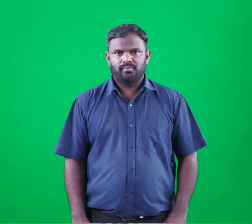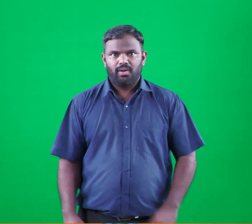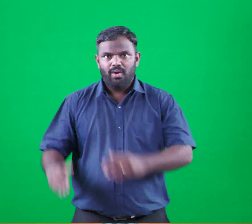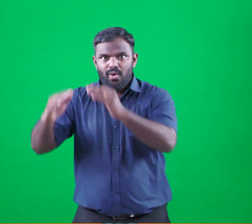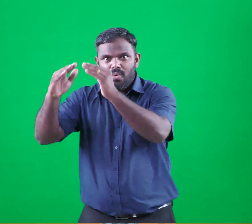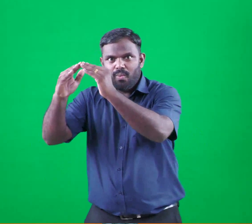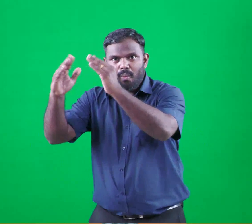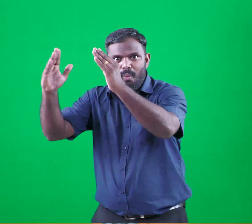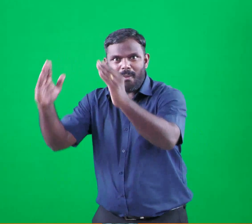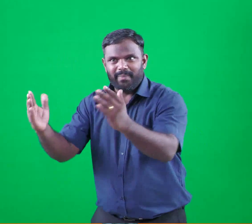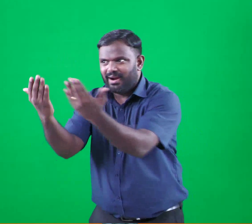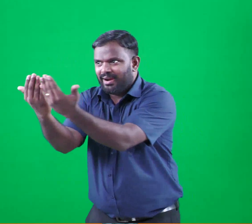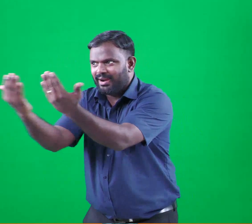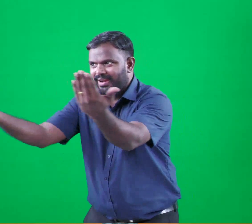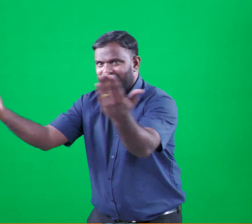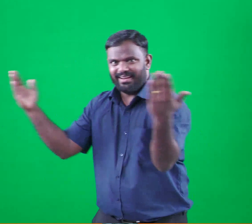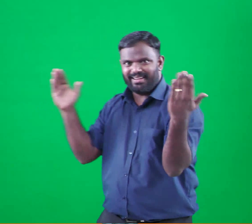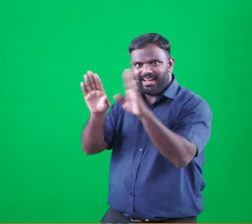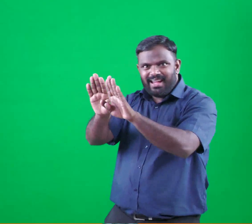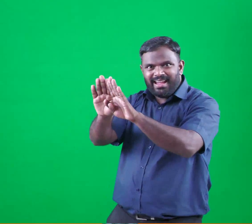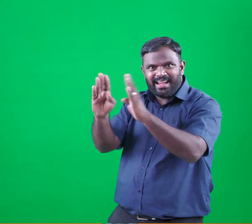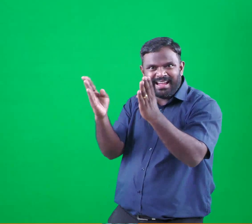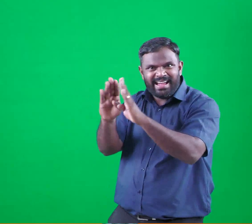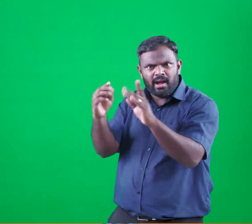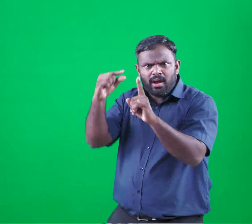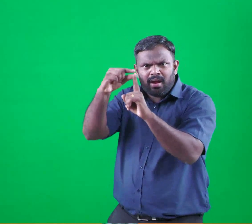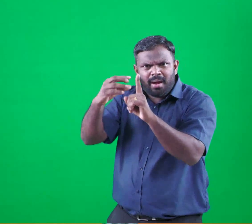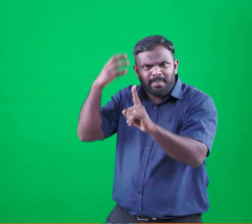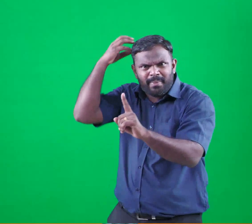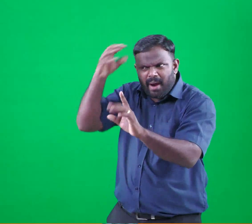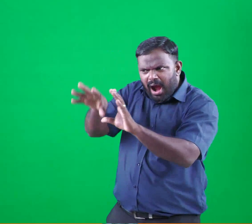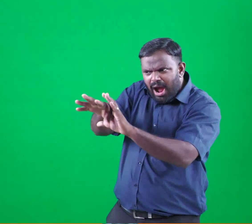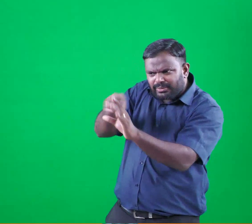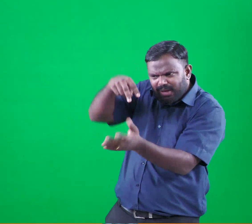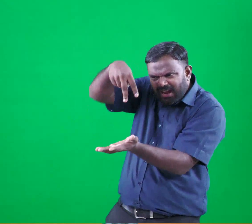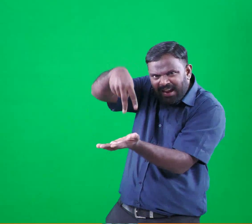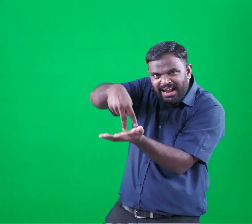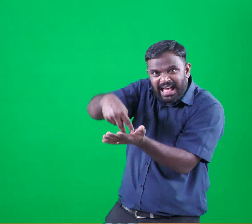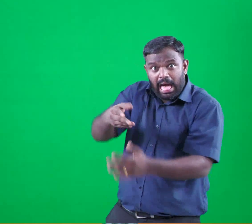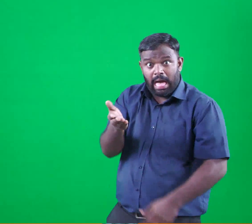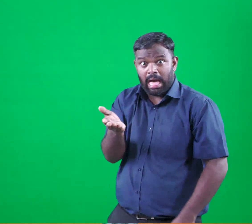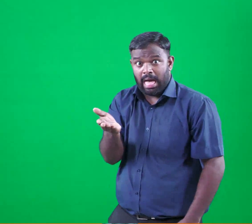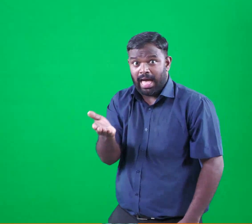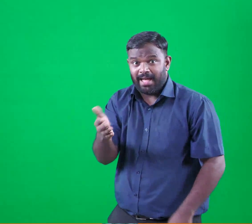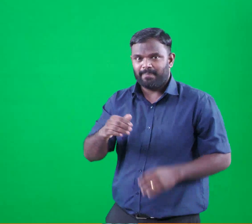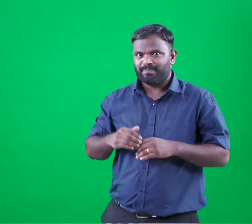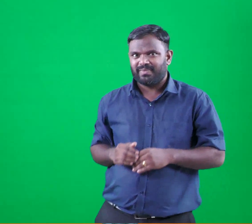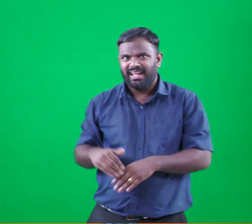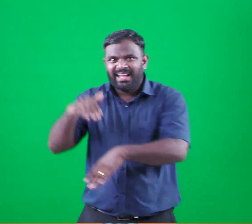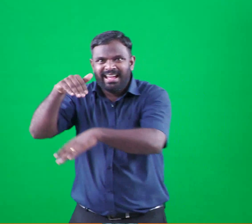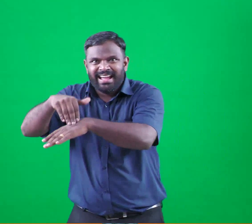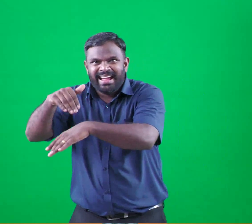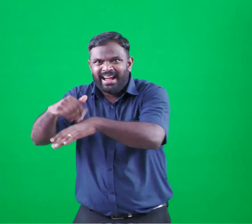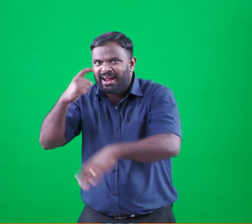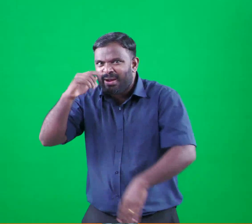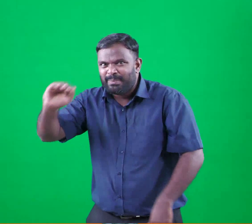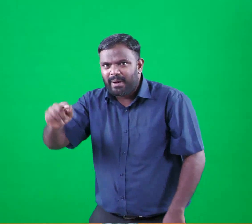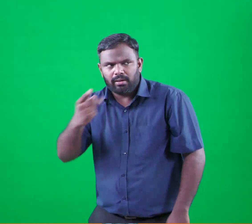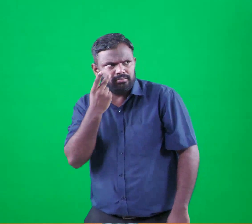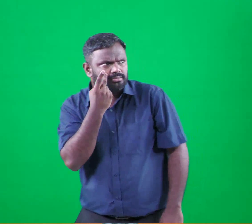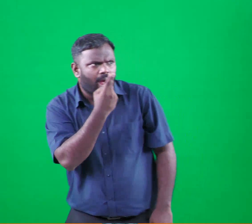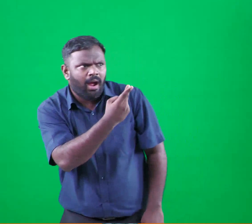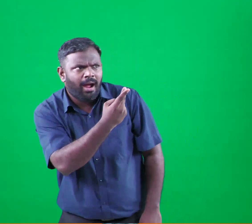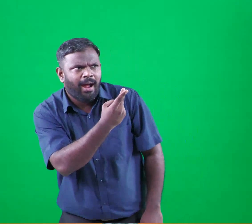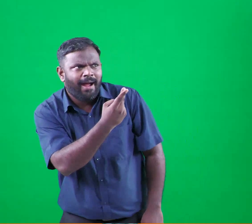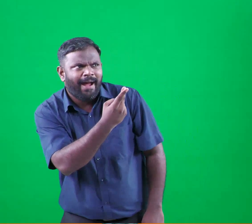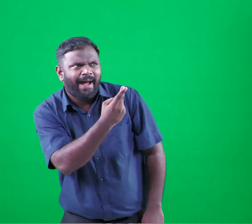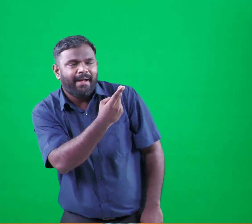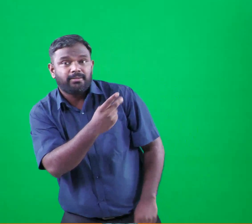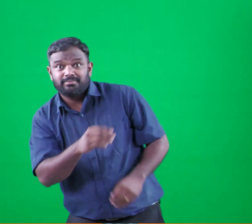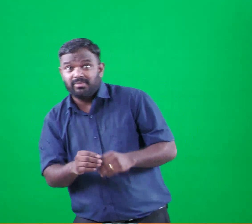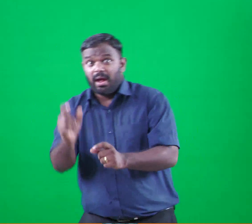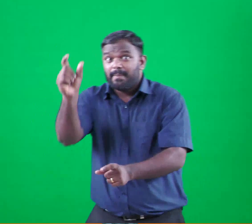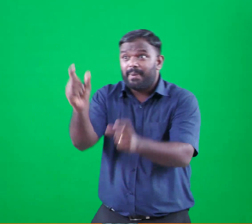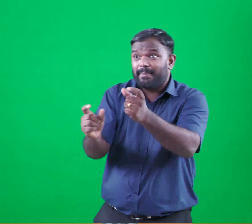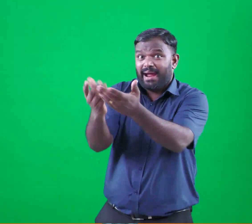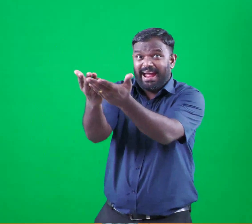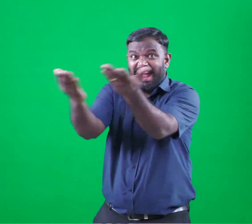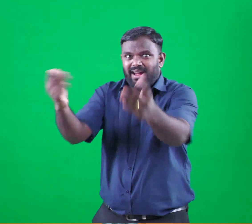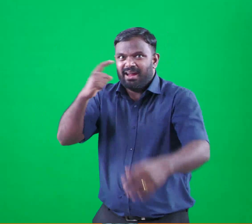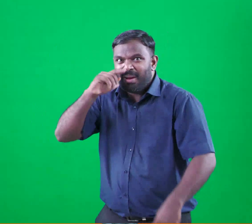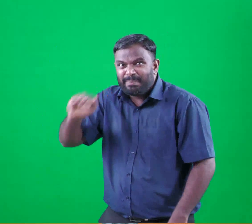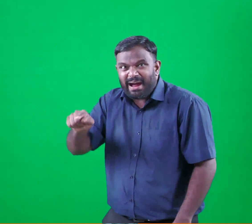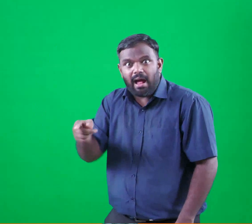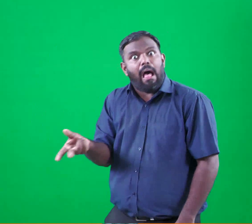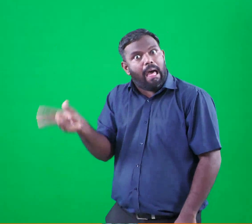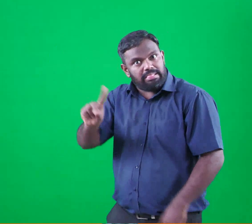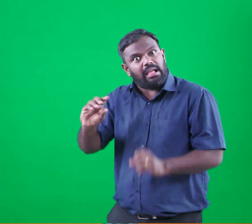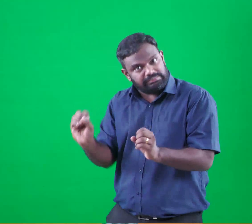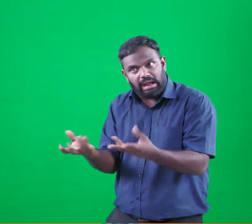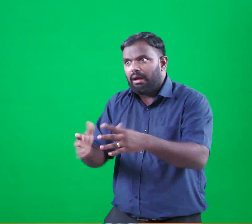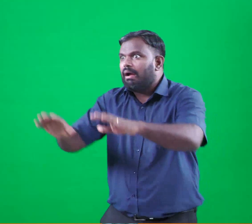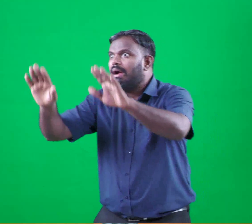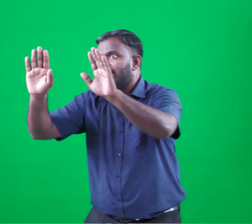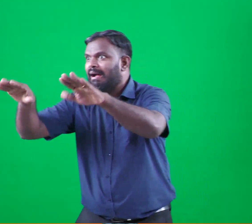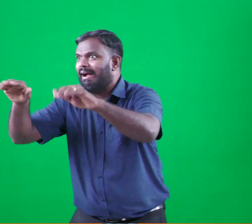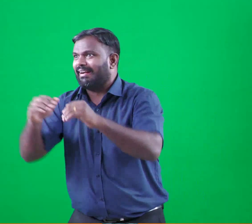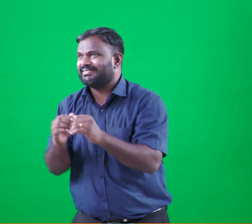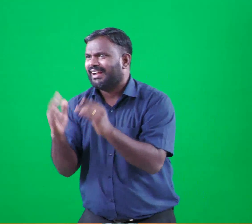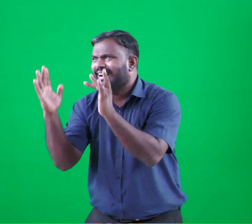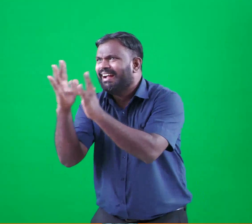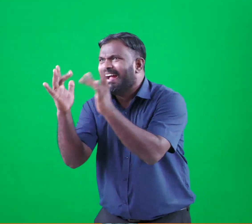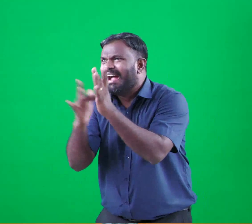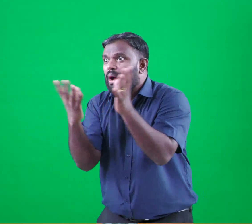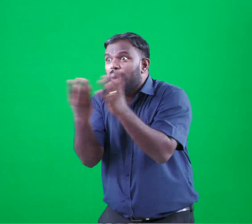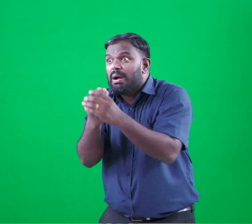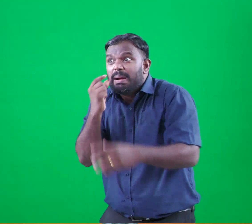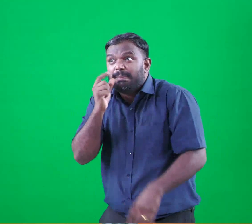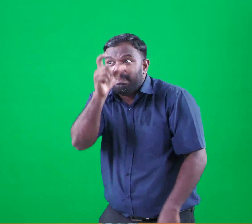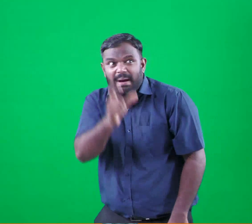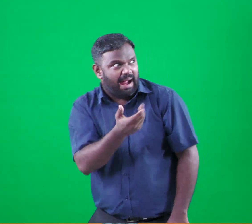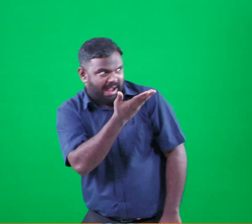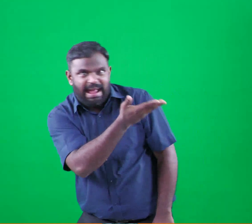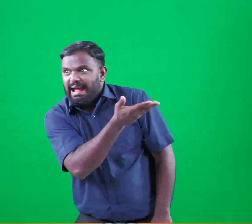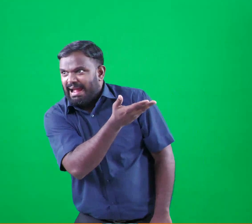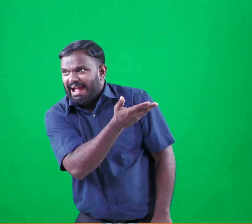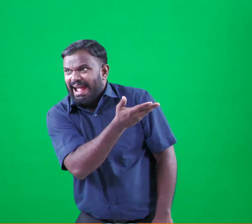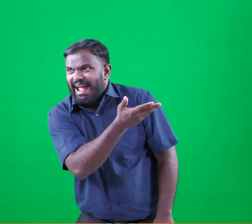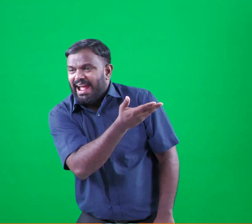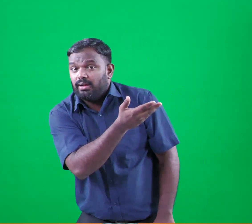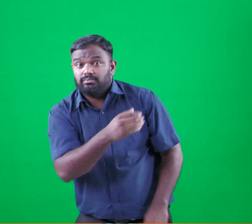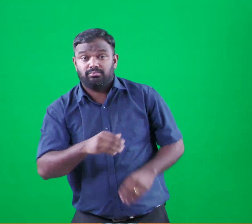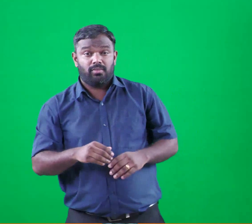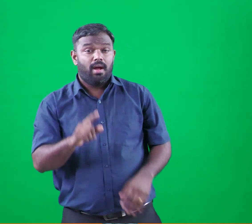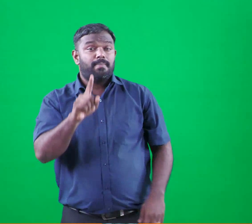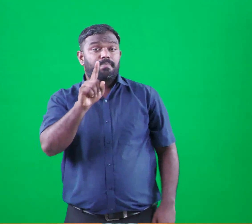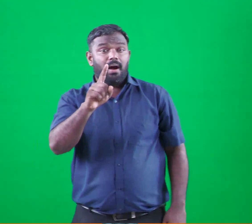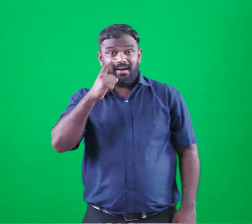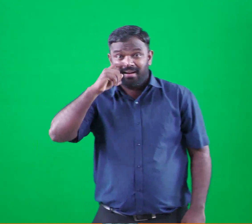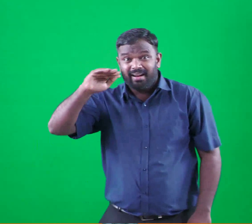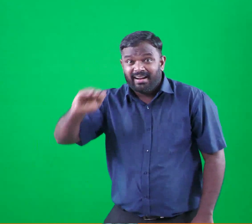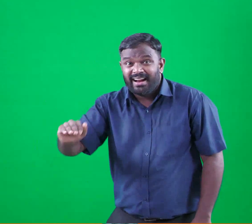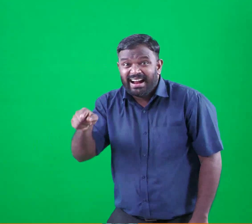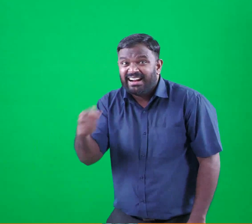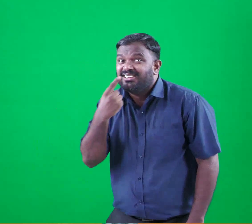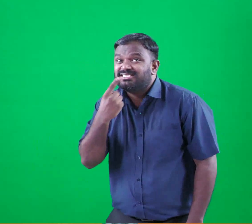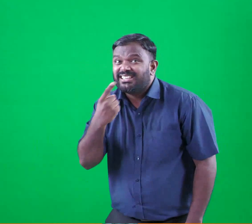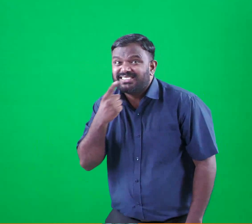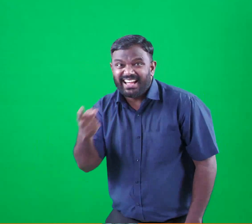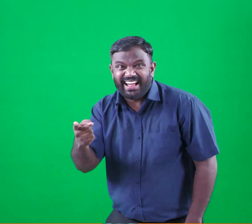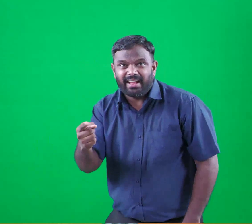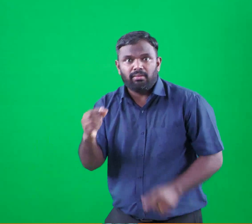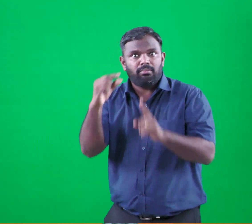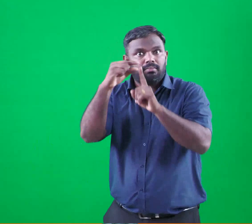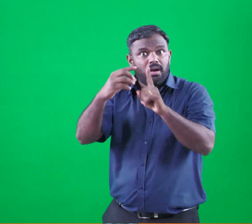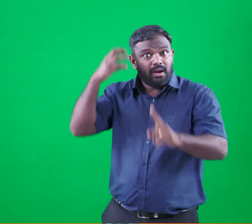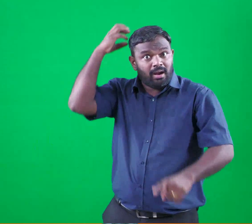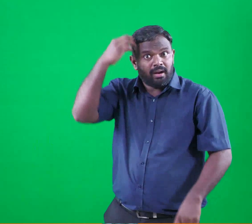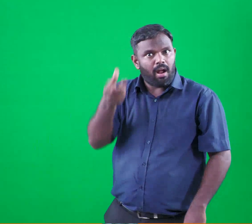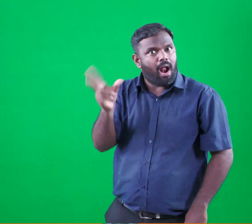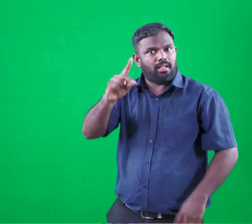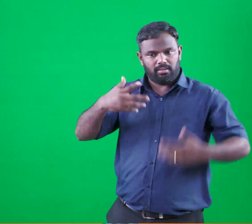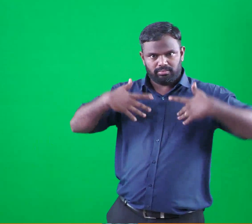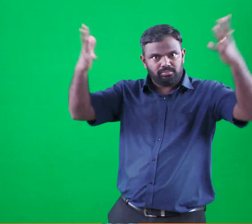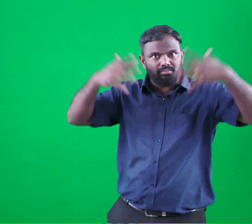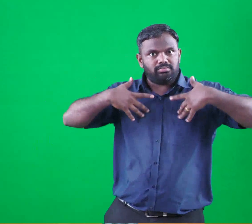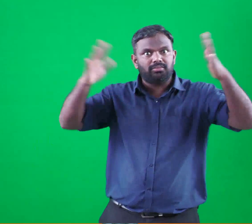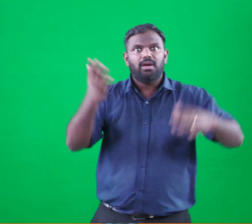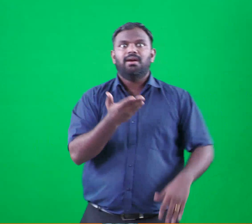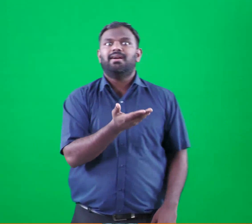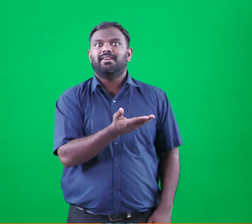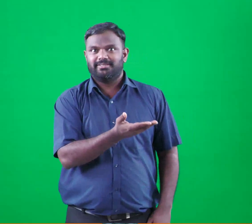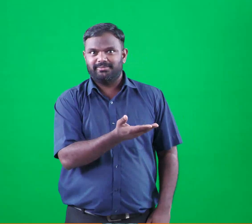There the servant girl saw him and again said to those standing nearby, "This man is one of them." But he denied it again.